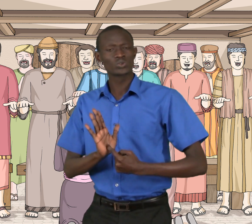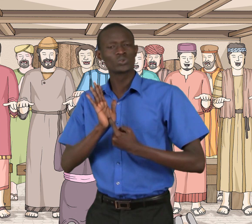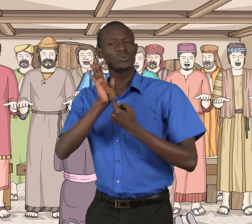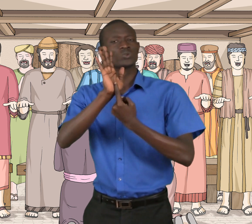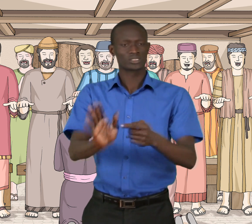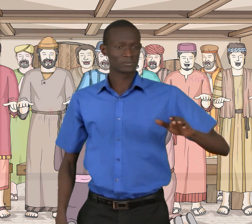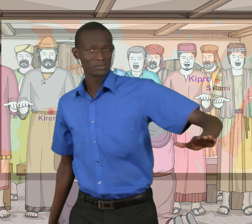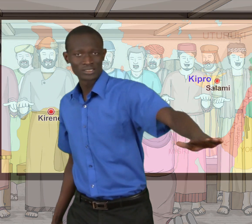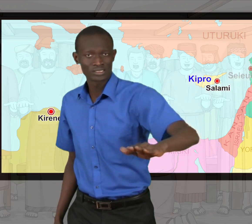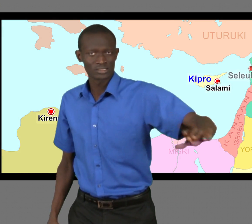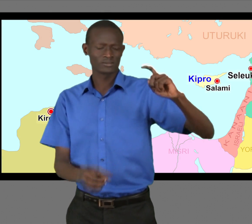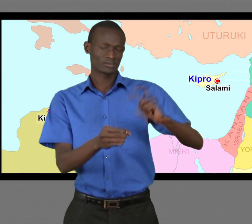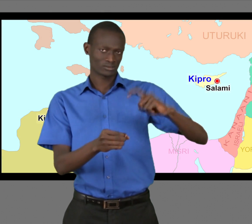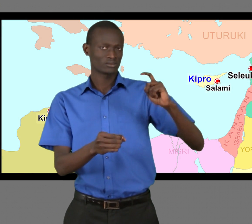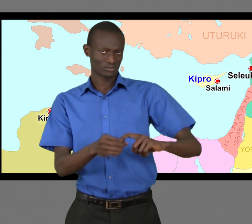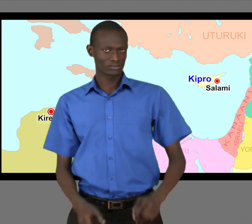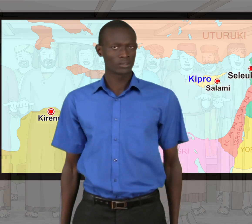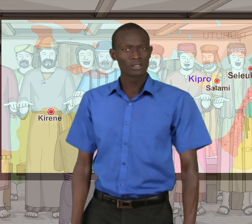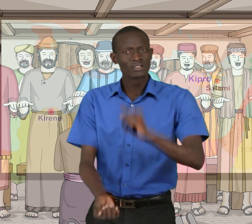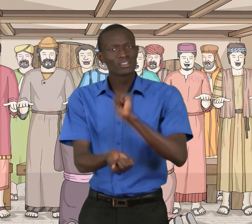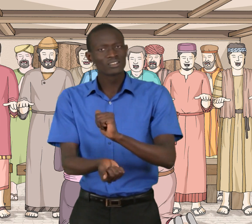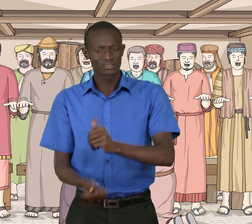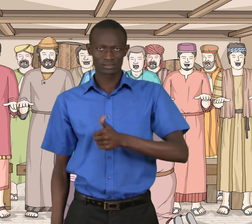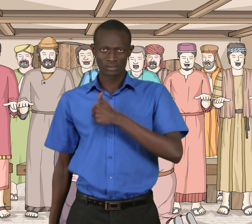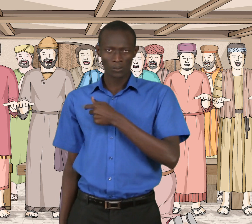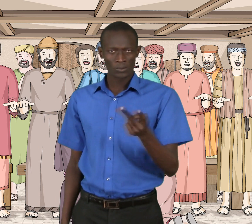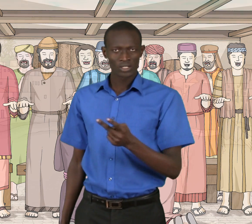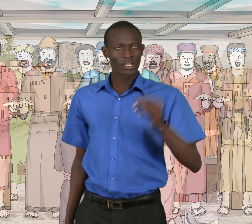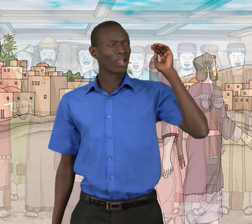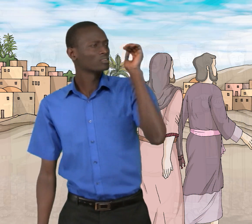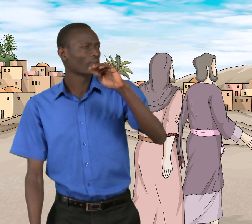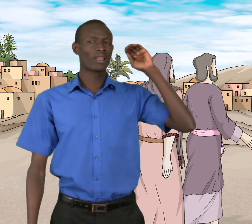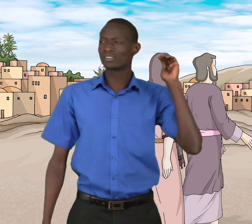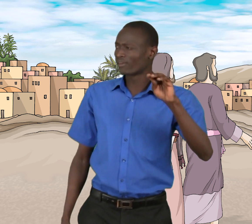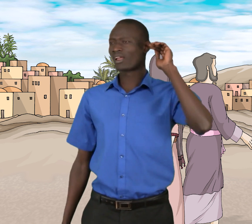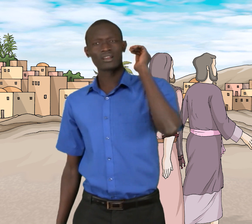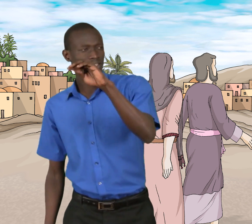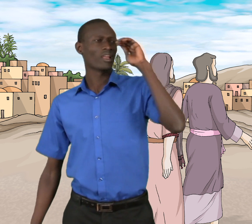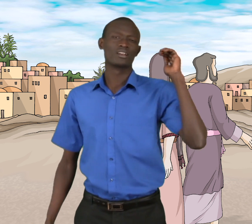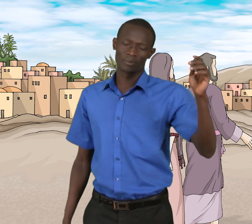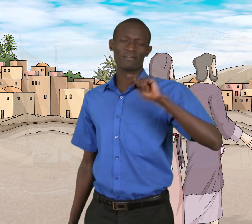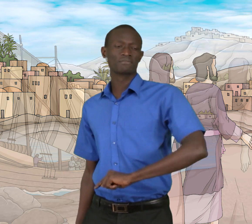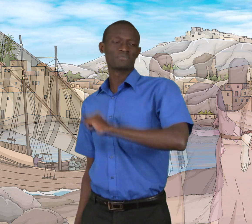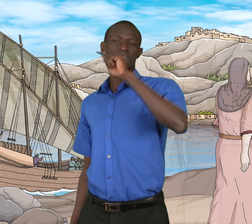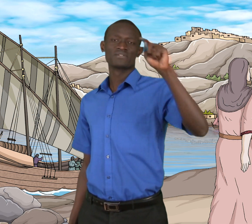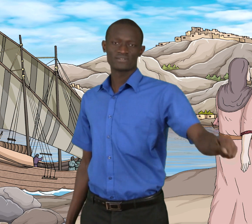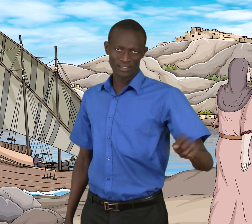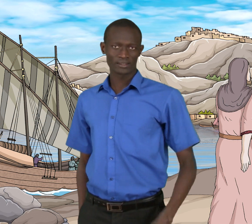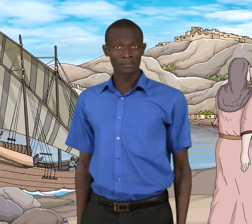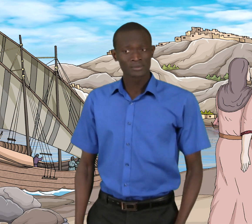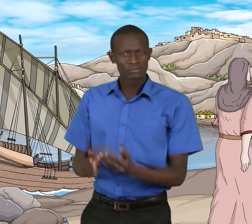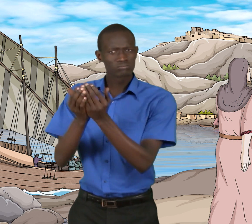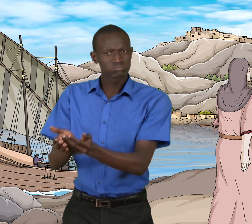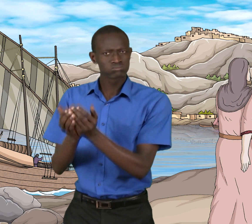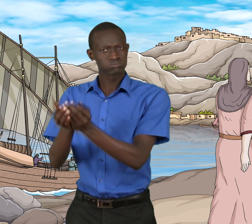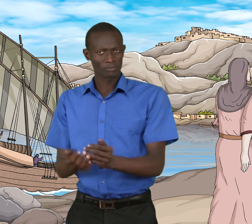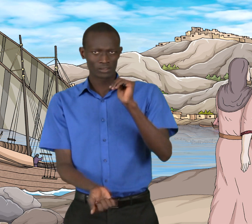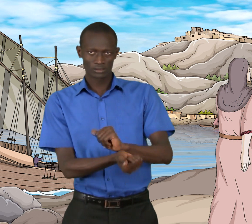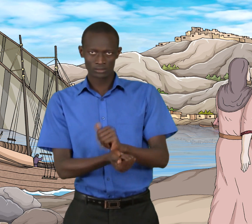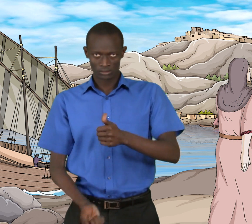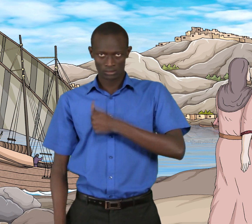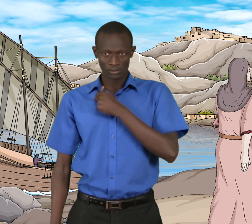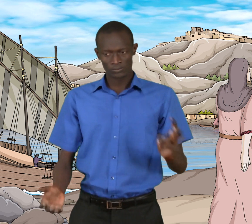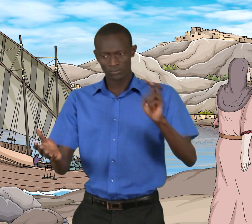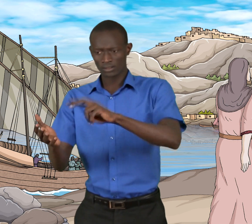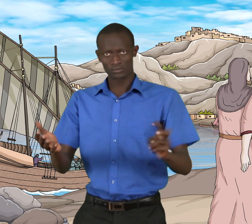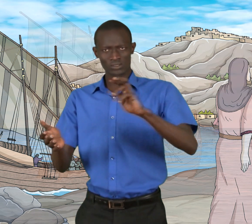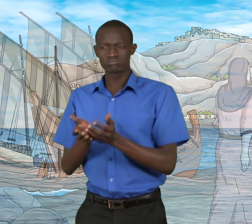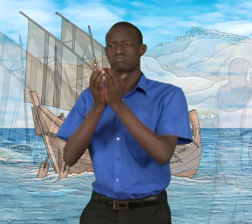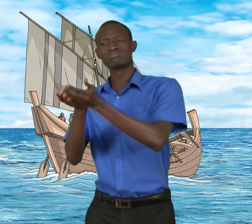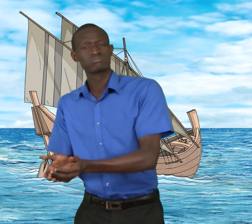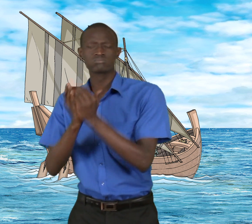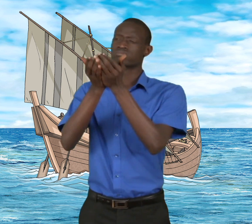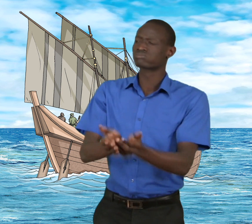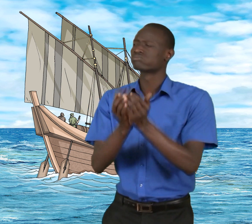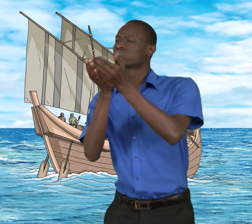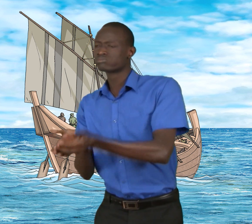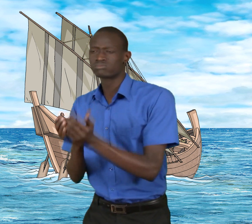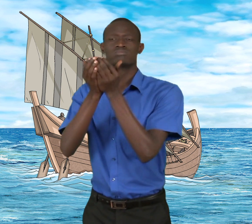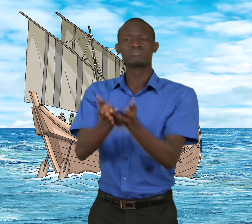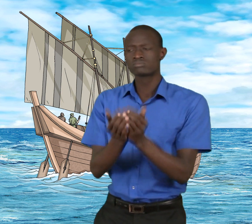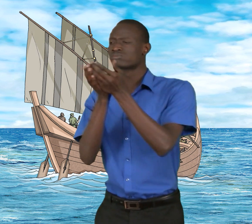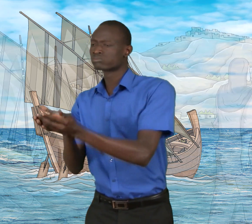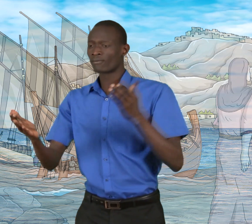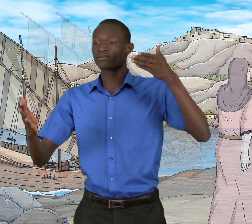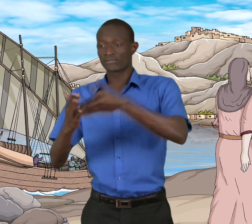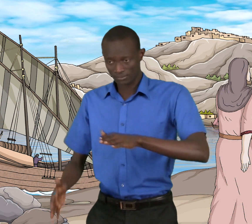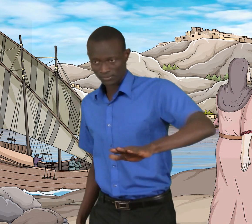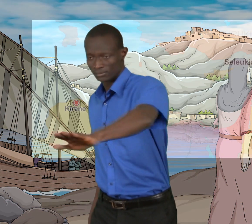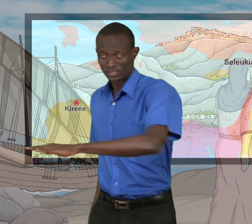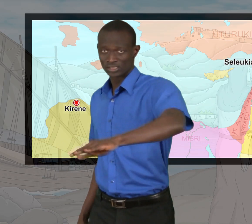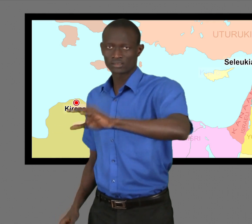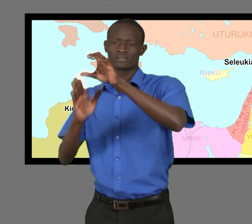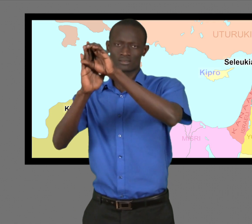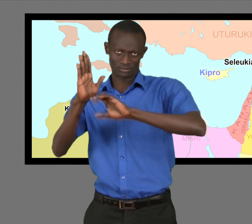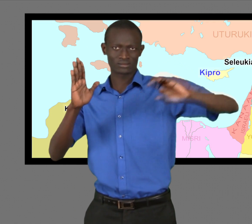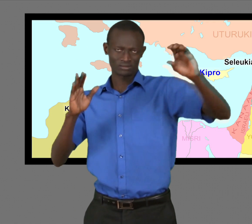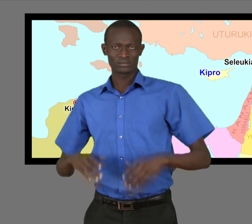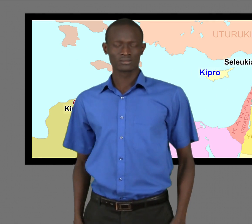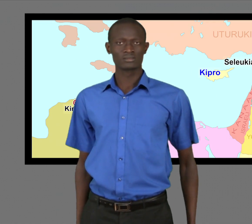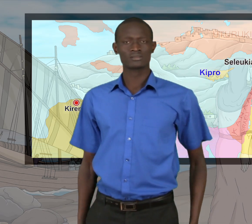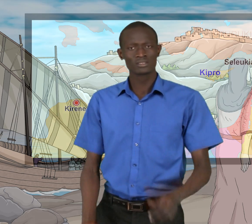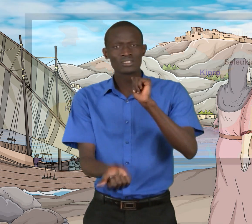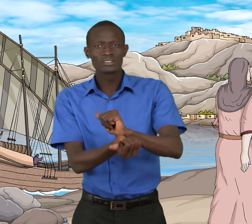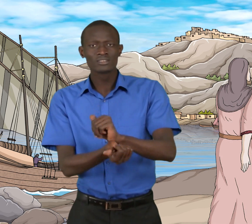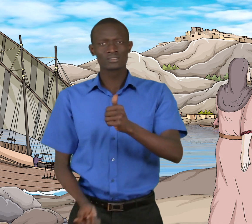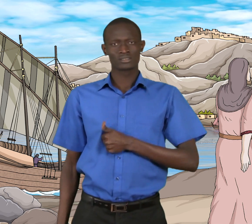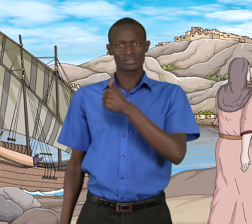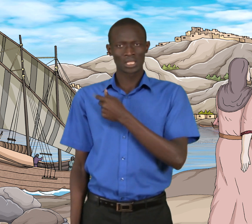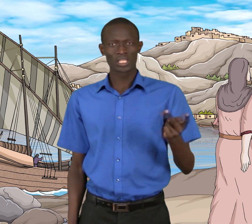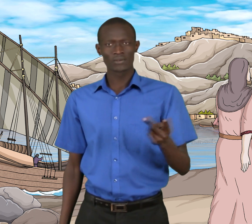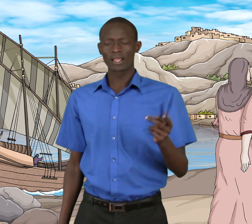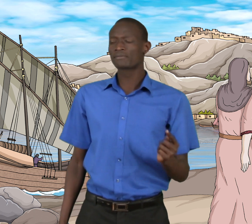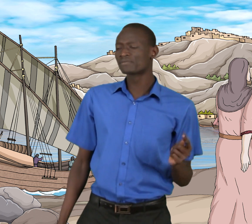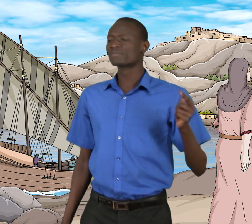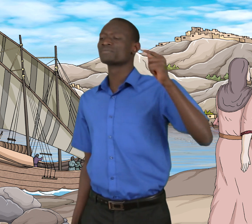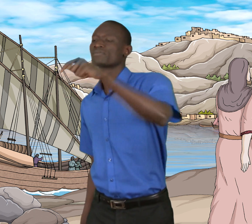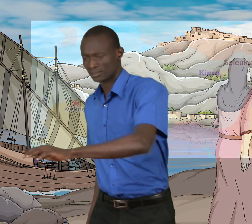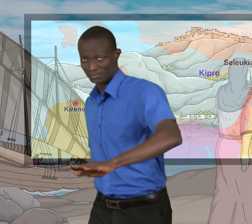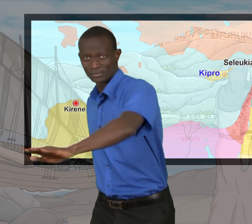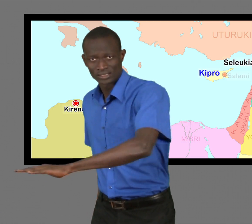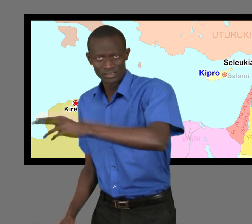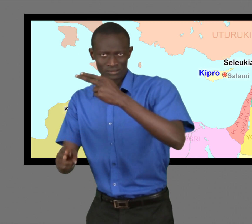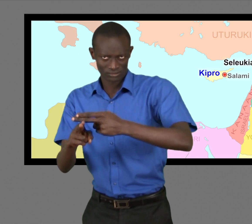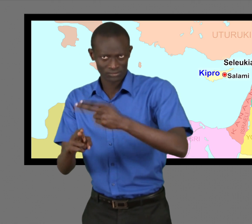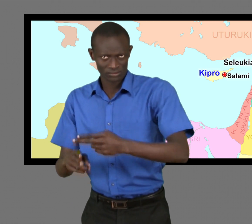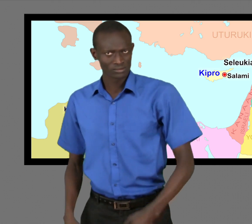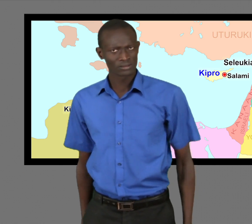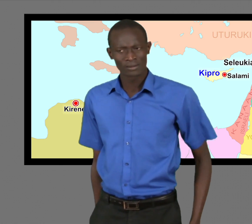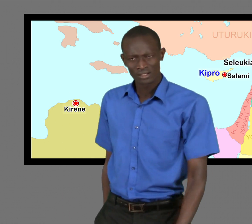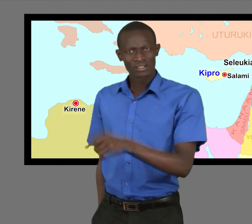So Barnabas and Saul, sent forth by the Holy Spirit, went down to Seleucia and sailed from there to Cyprus.